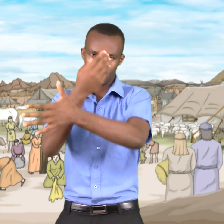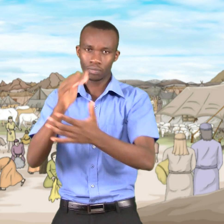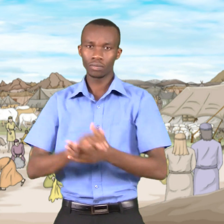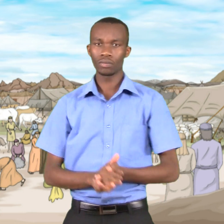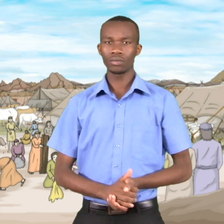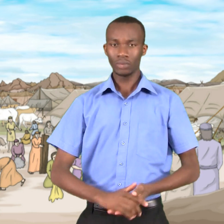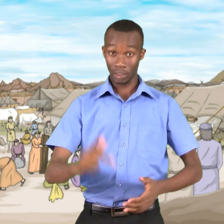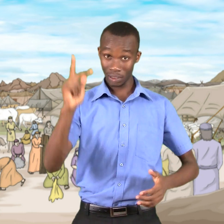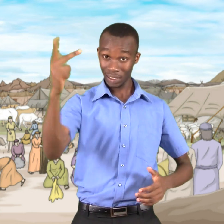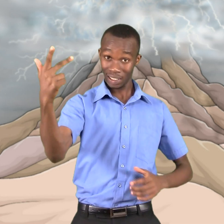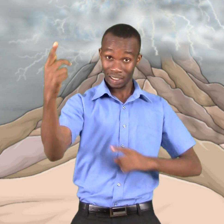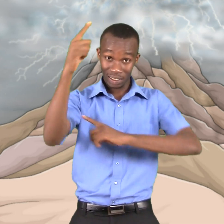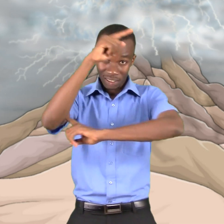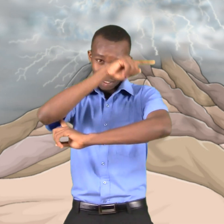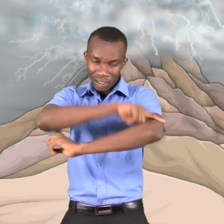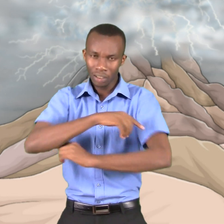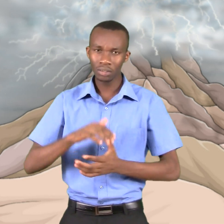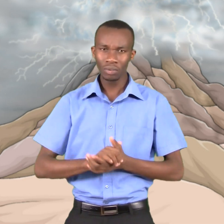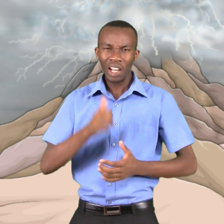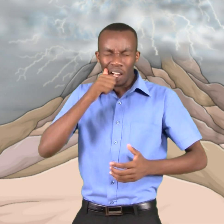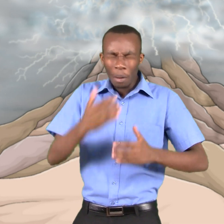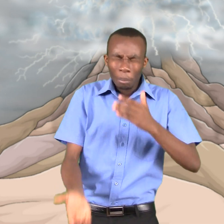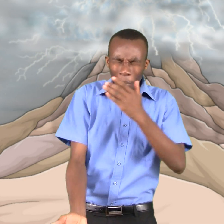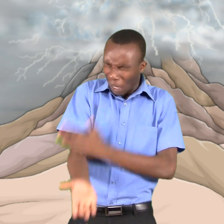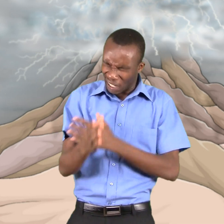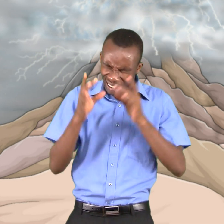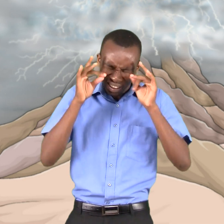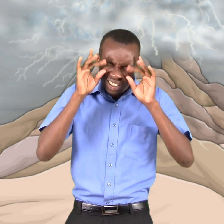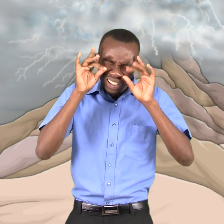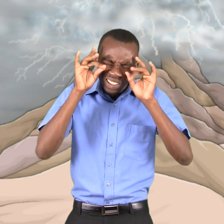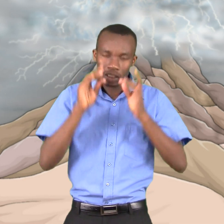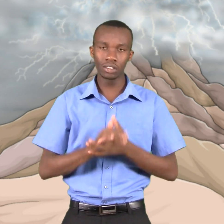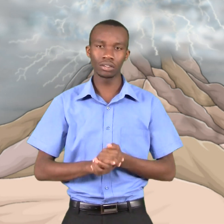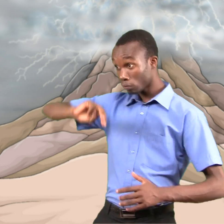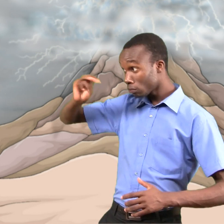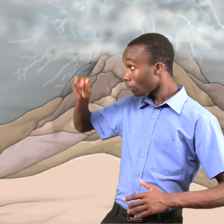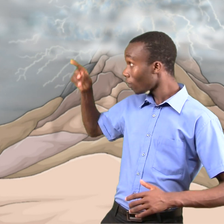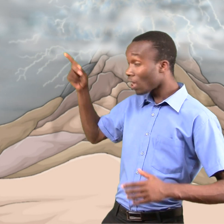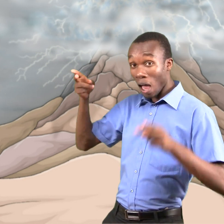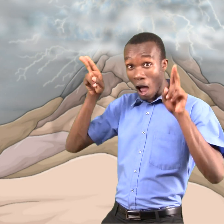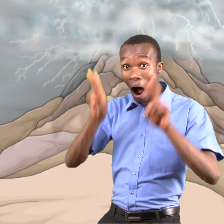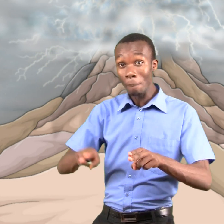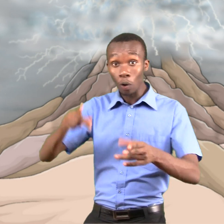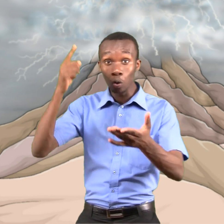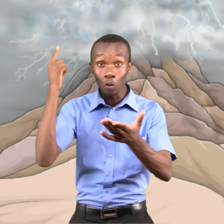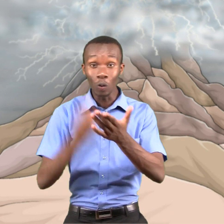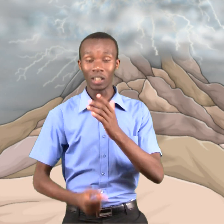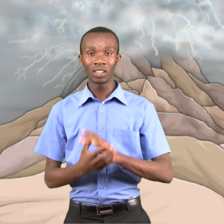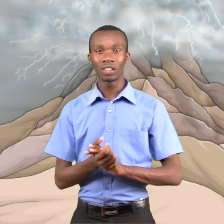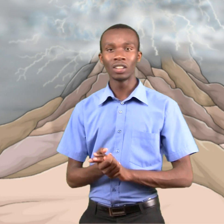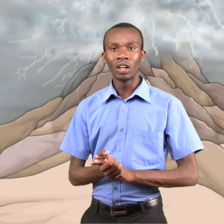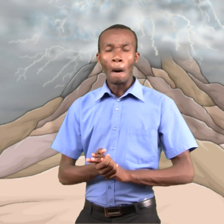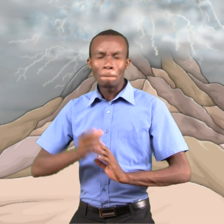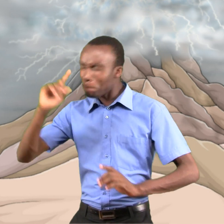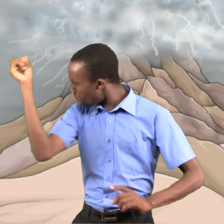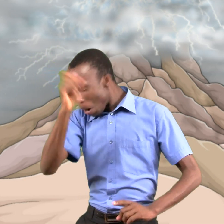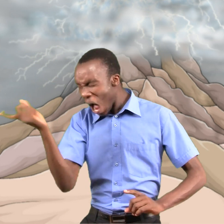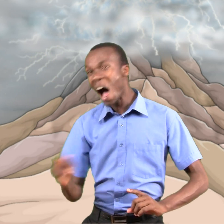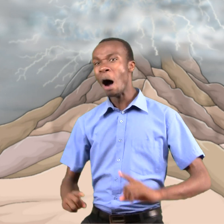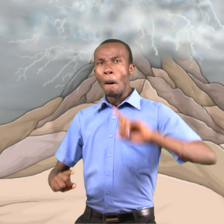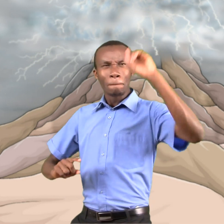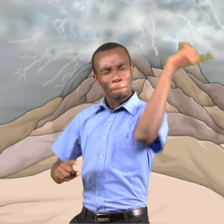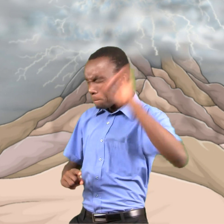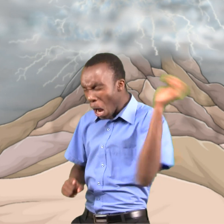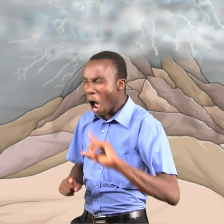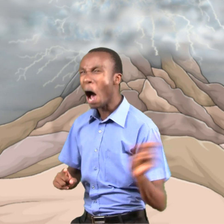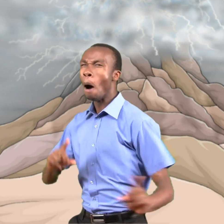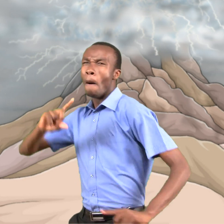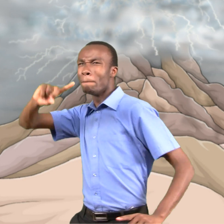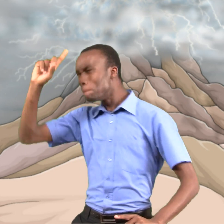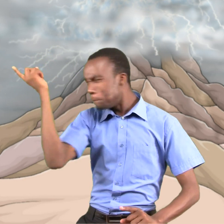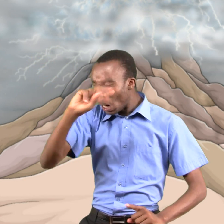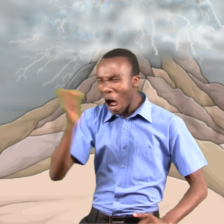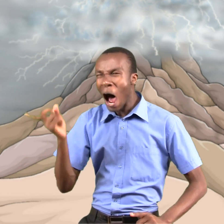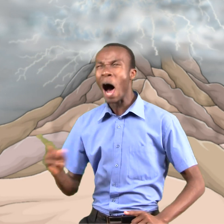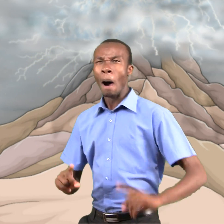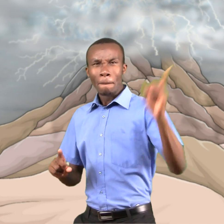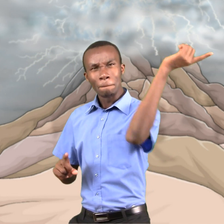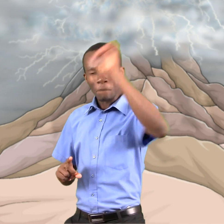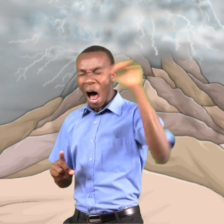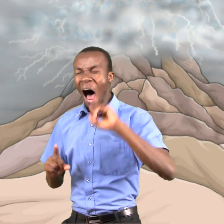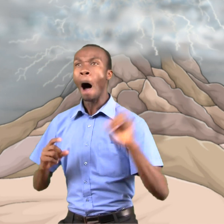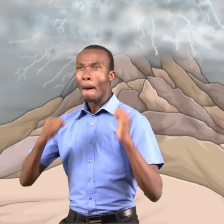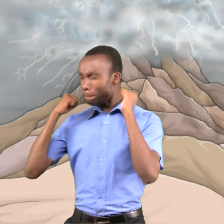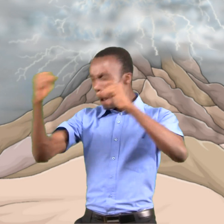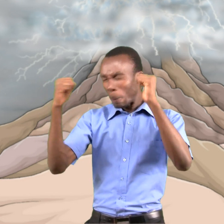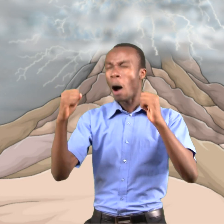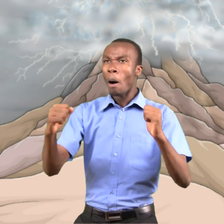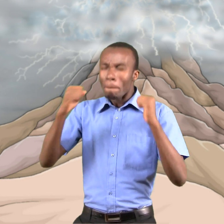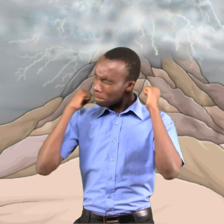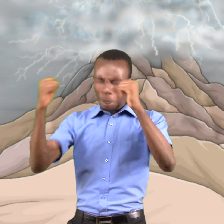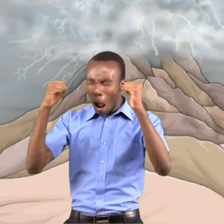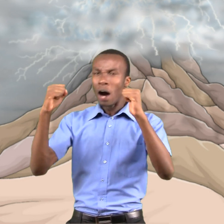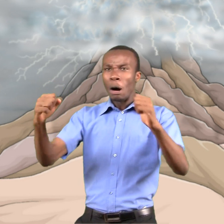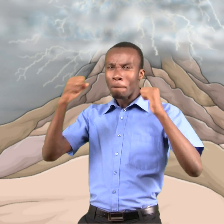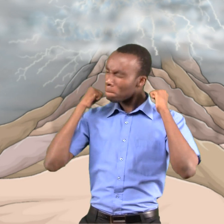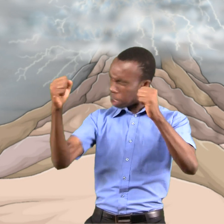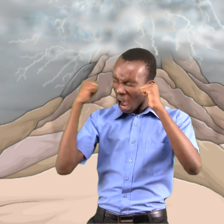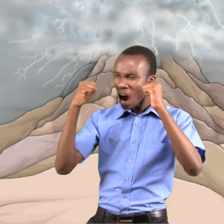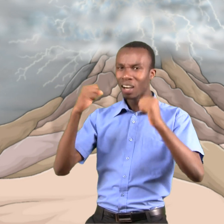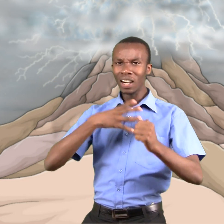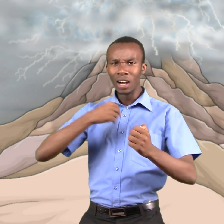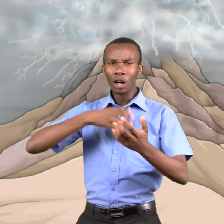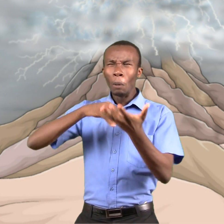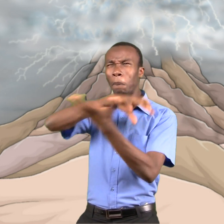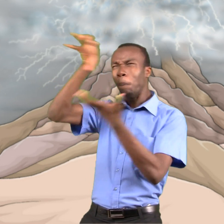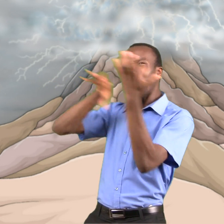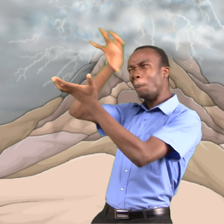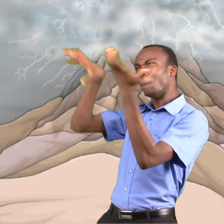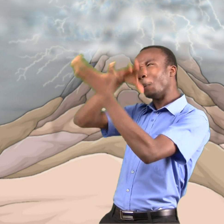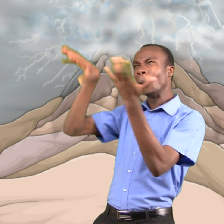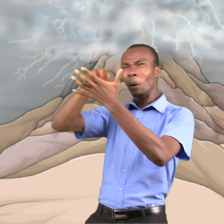On the third day, when morning came, there was thunder and lightning.